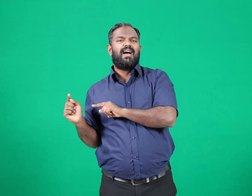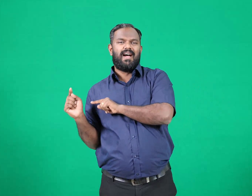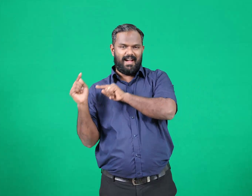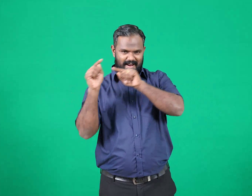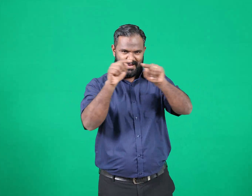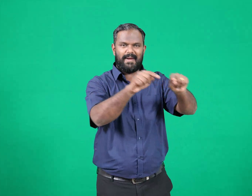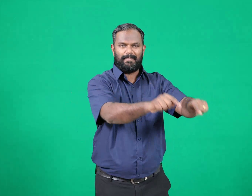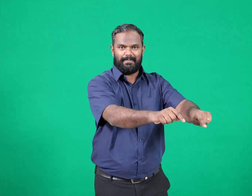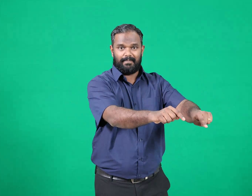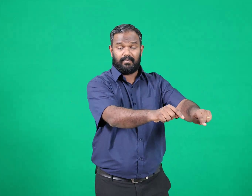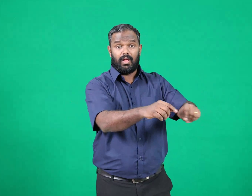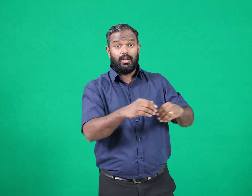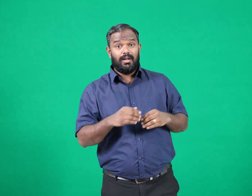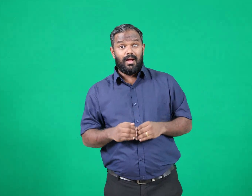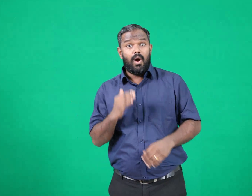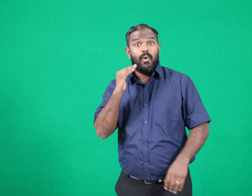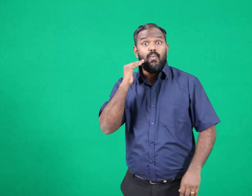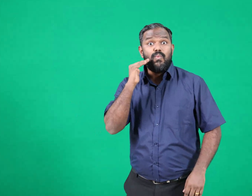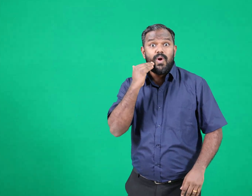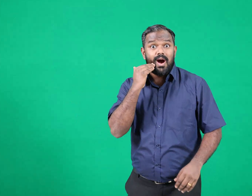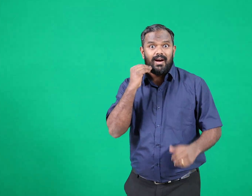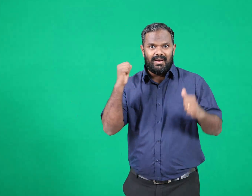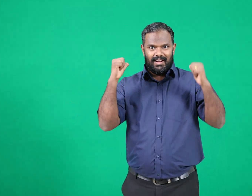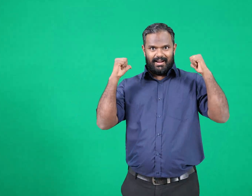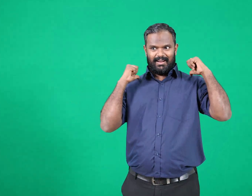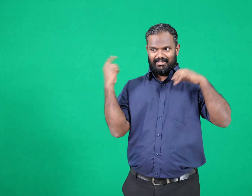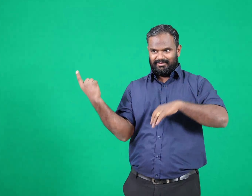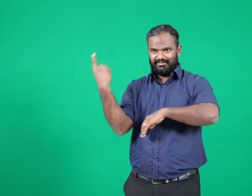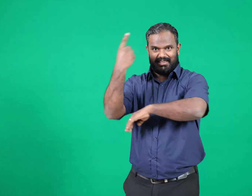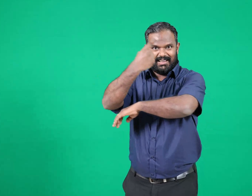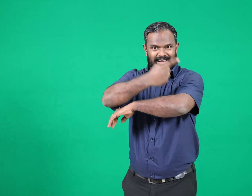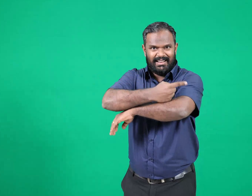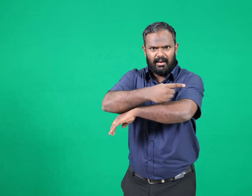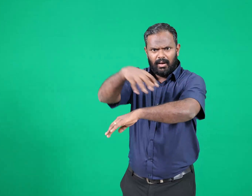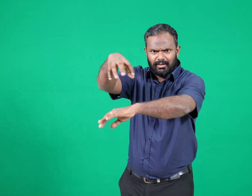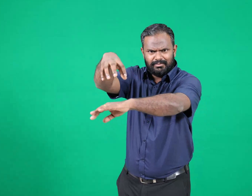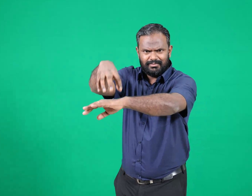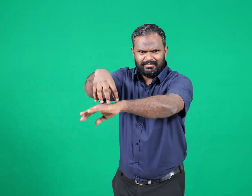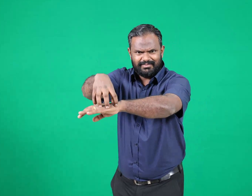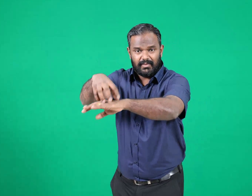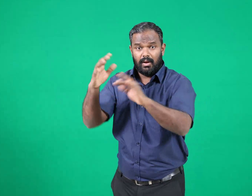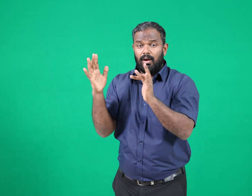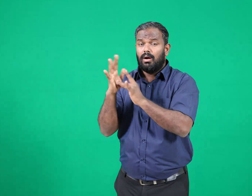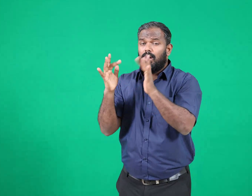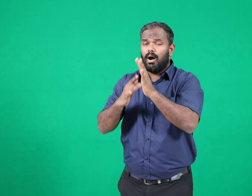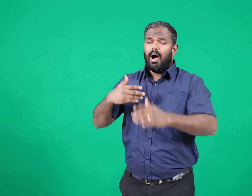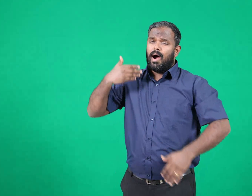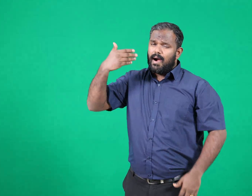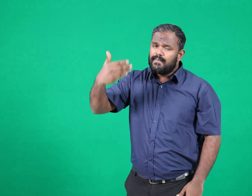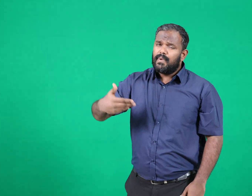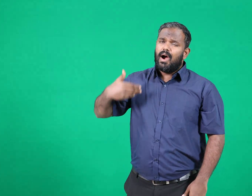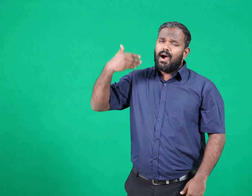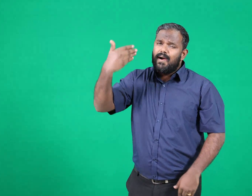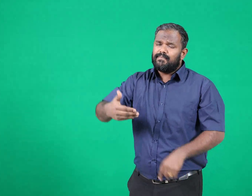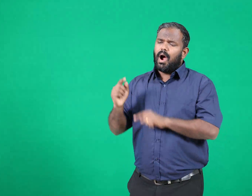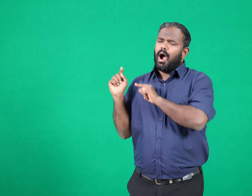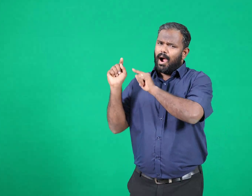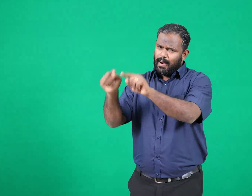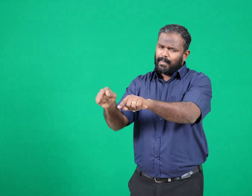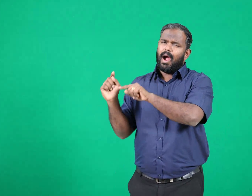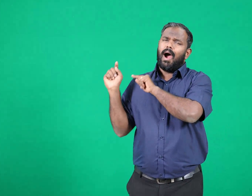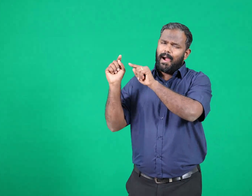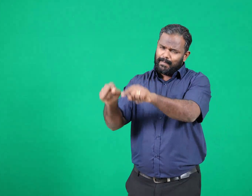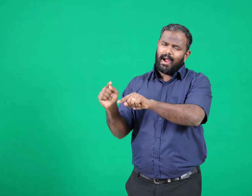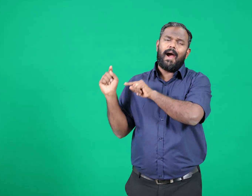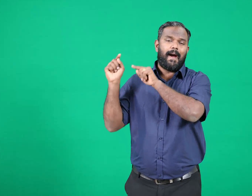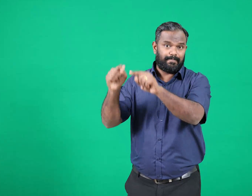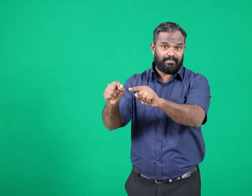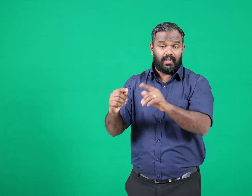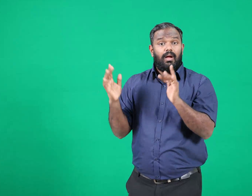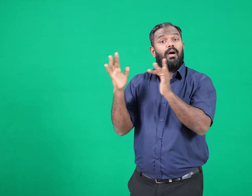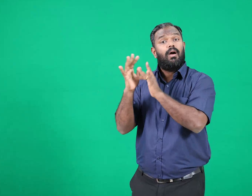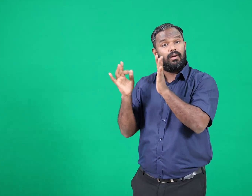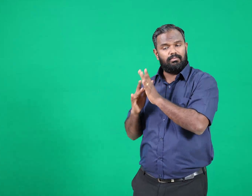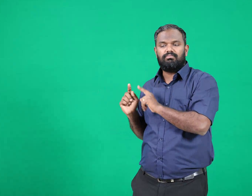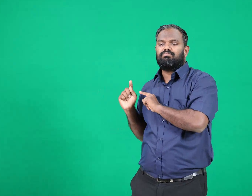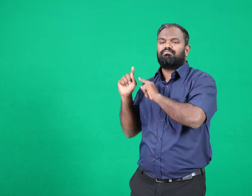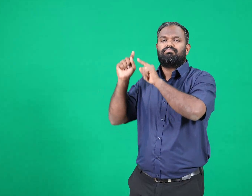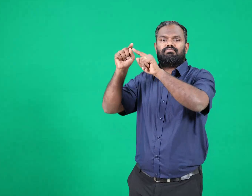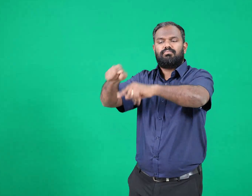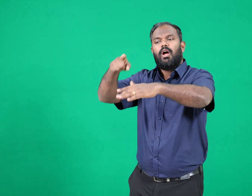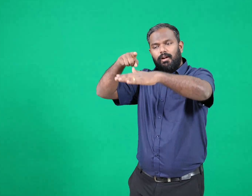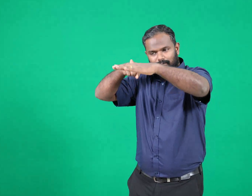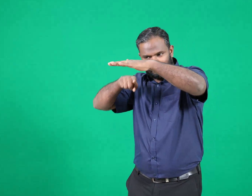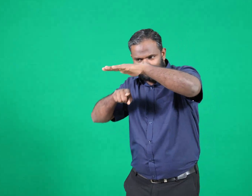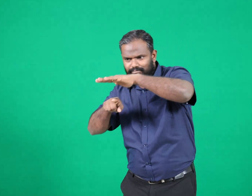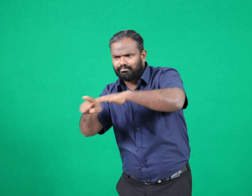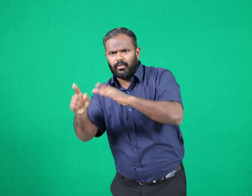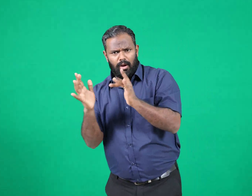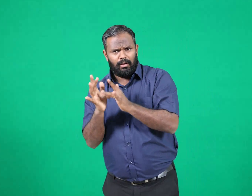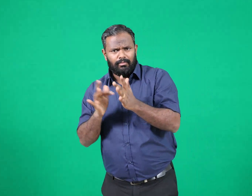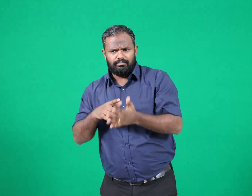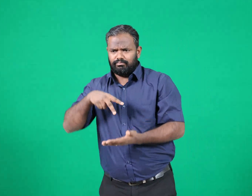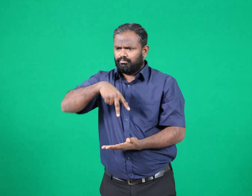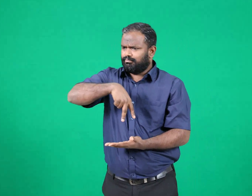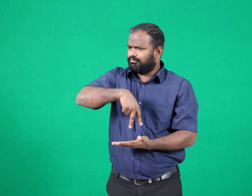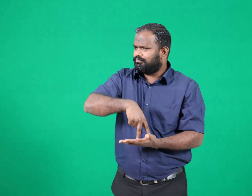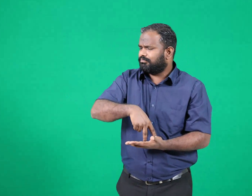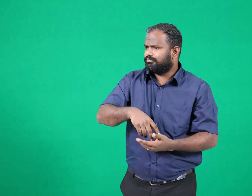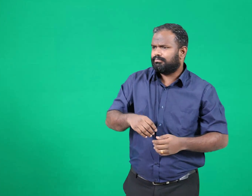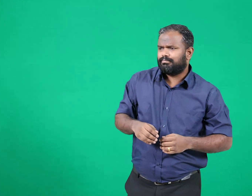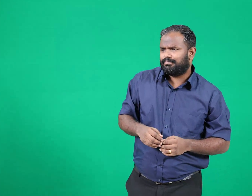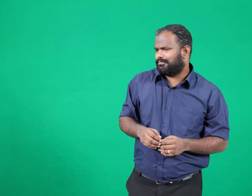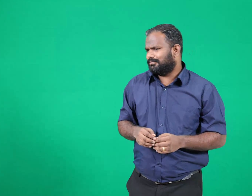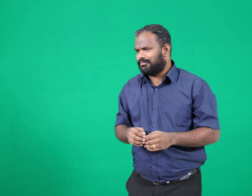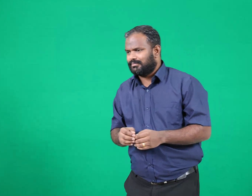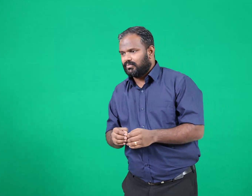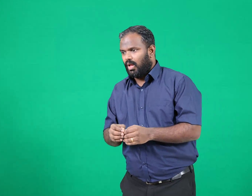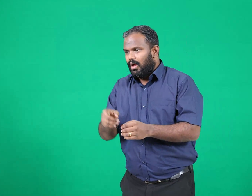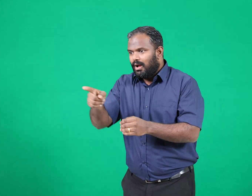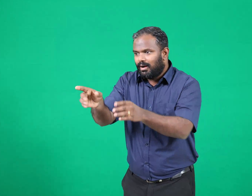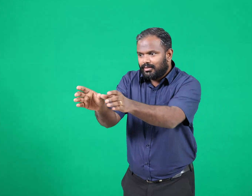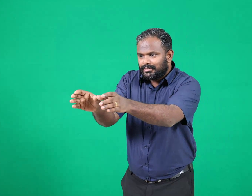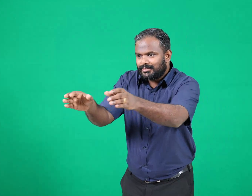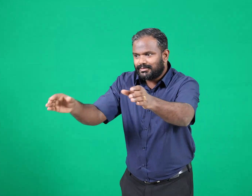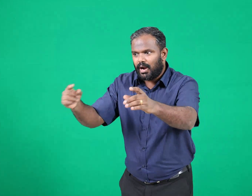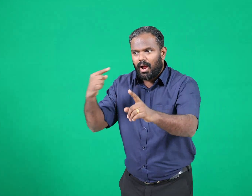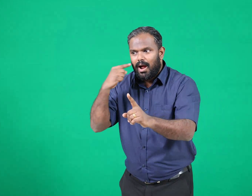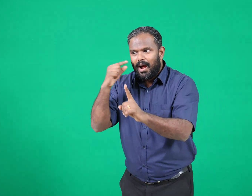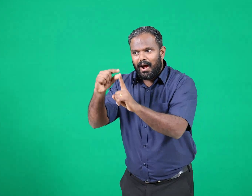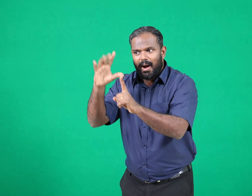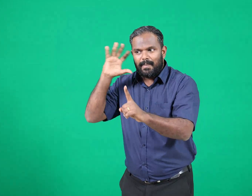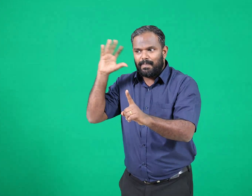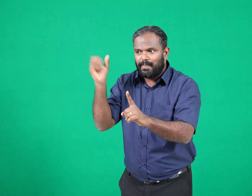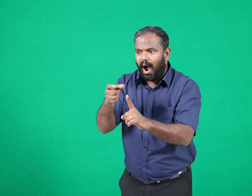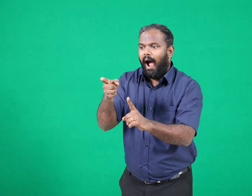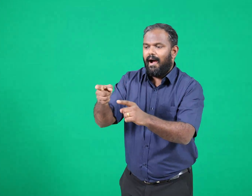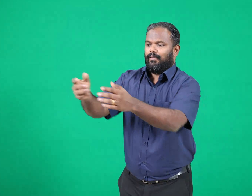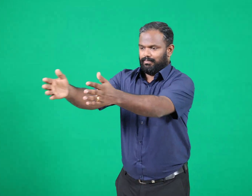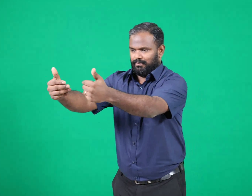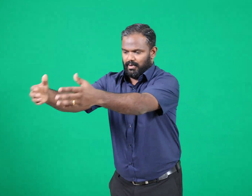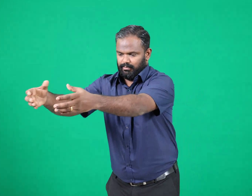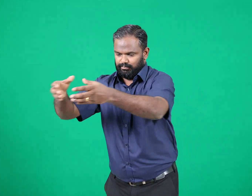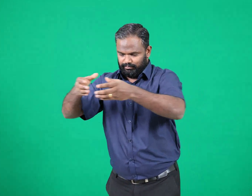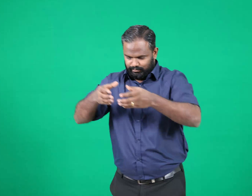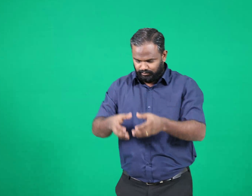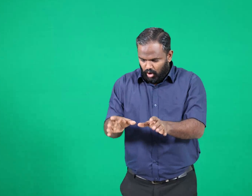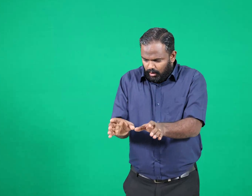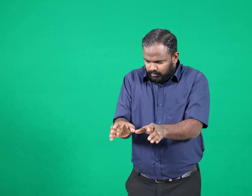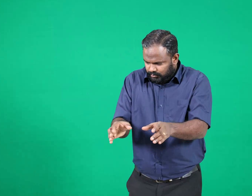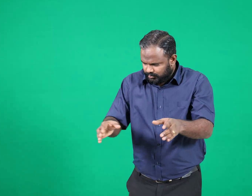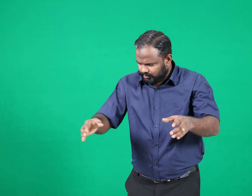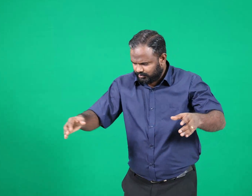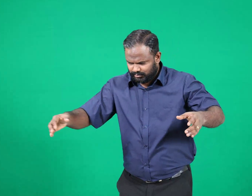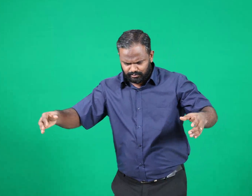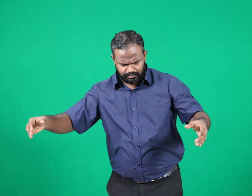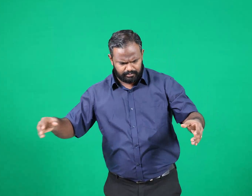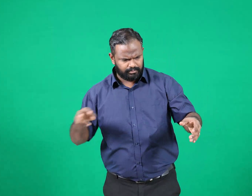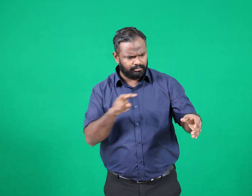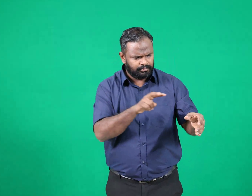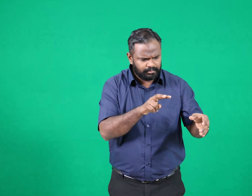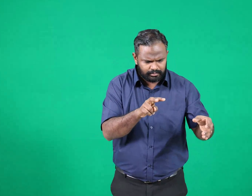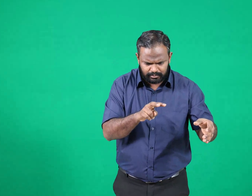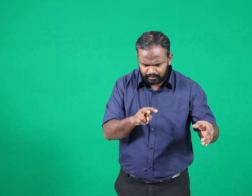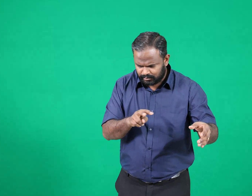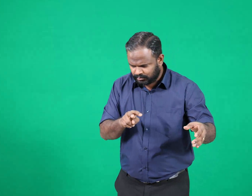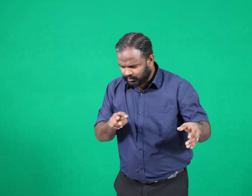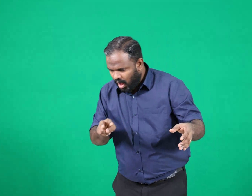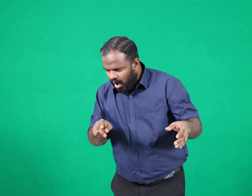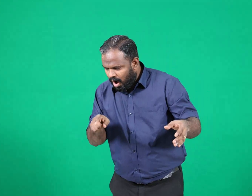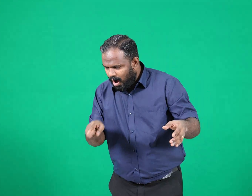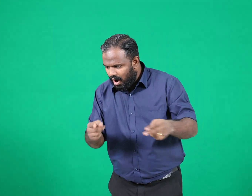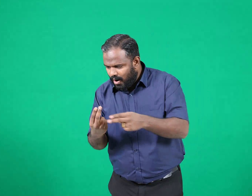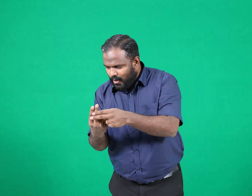As was His custom, He entered the synagogue on the Sabbath.